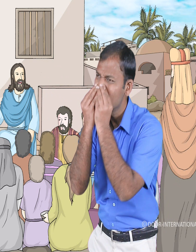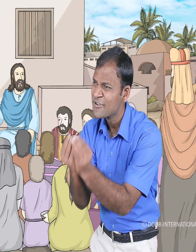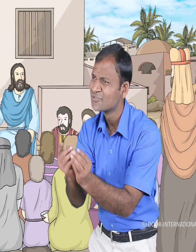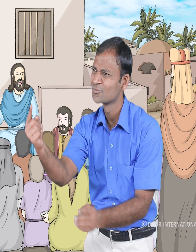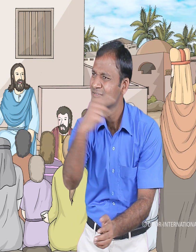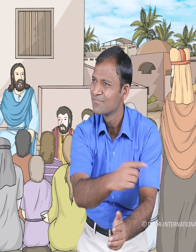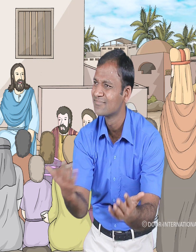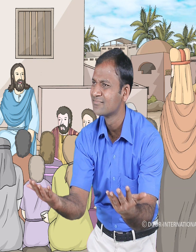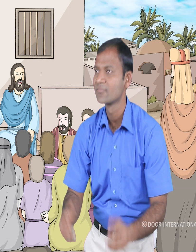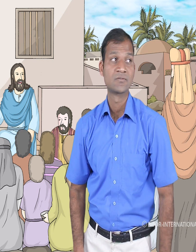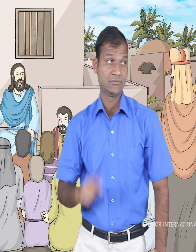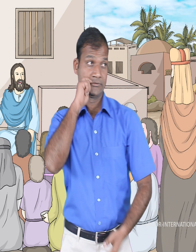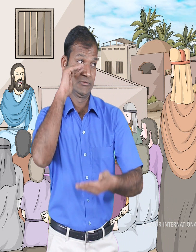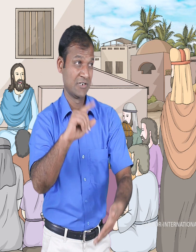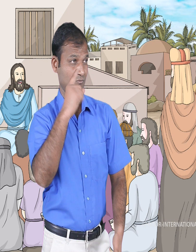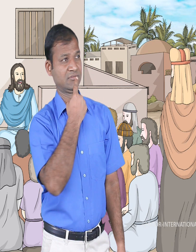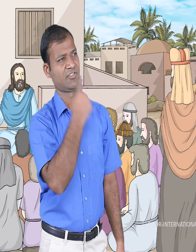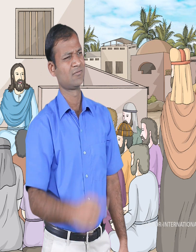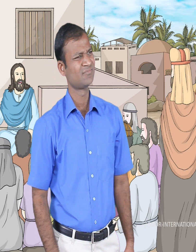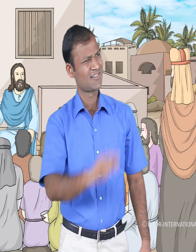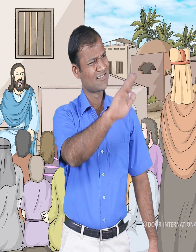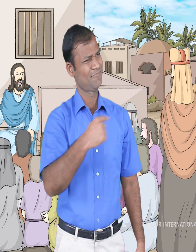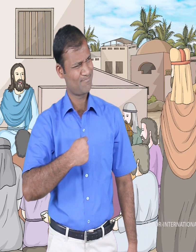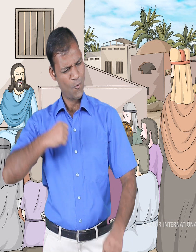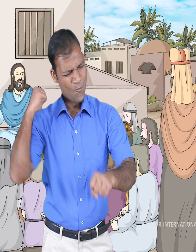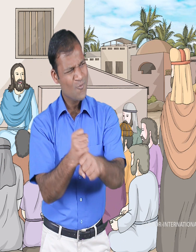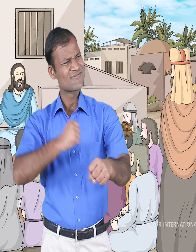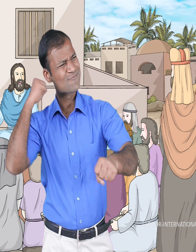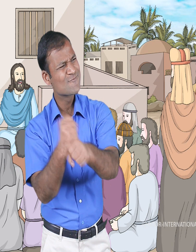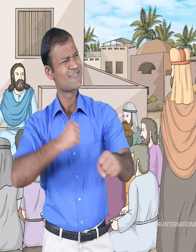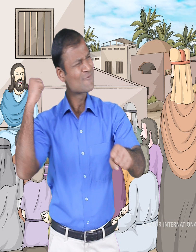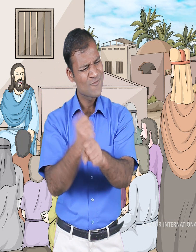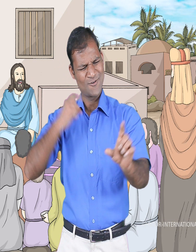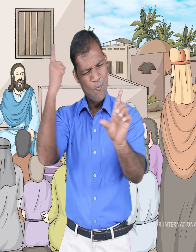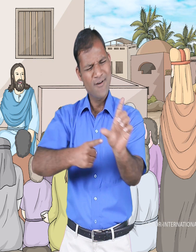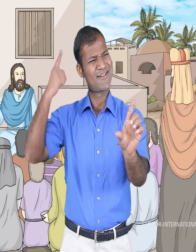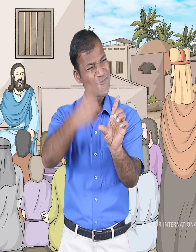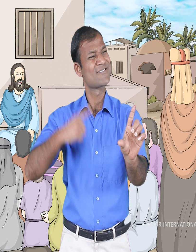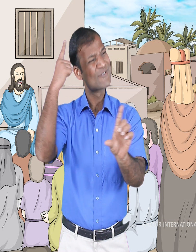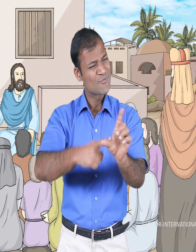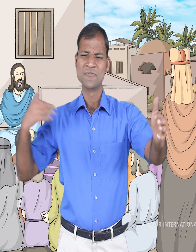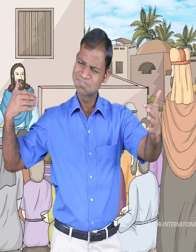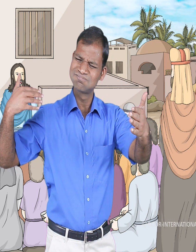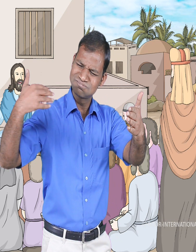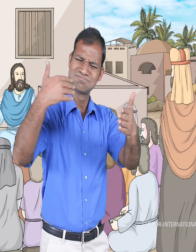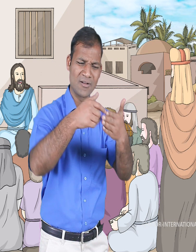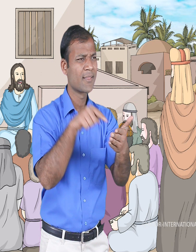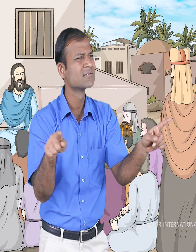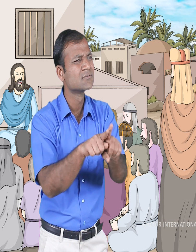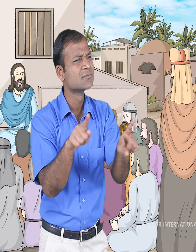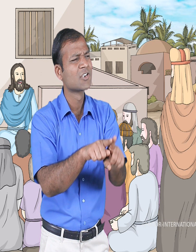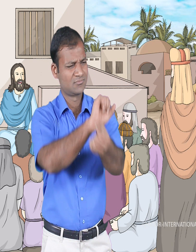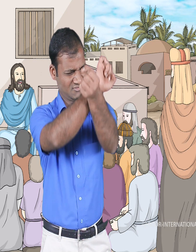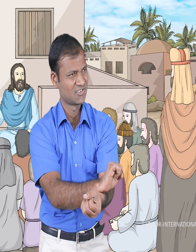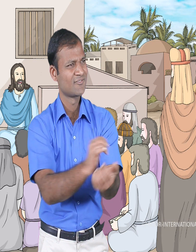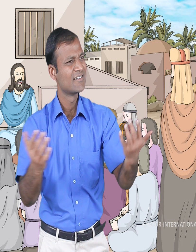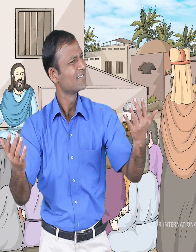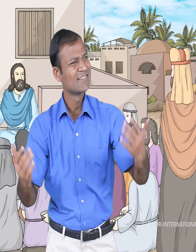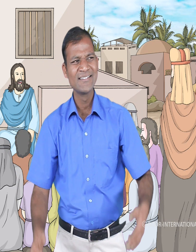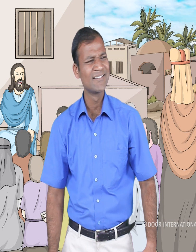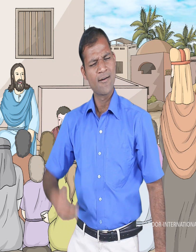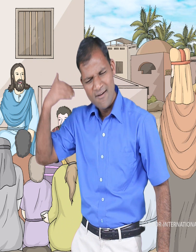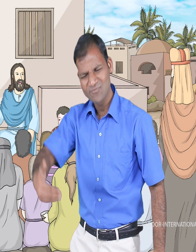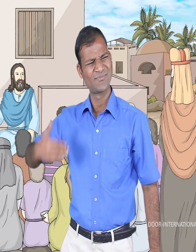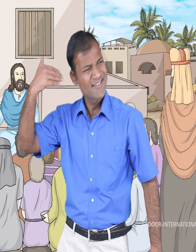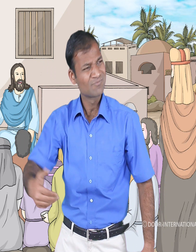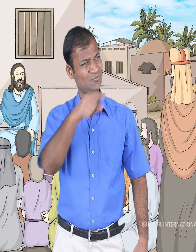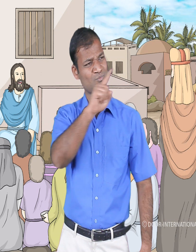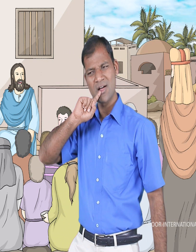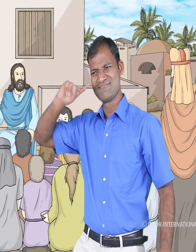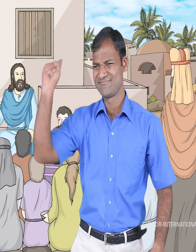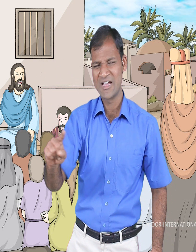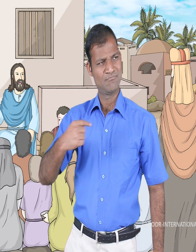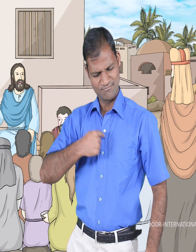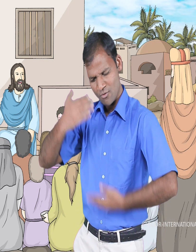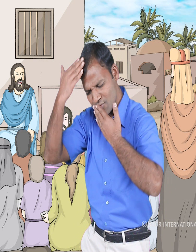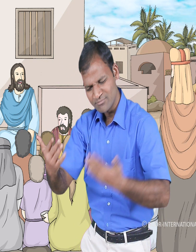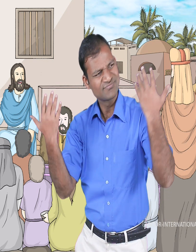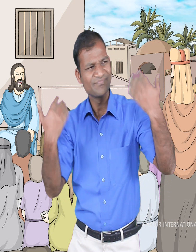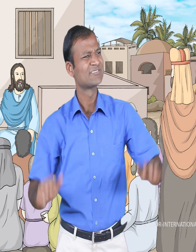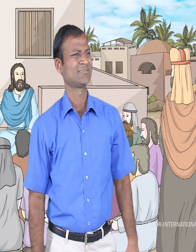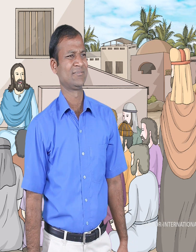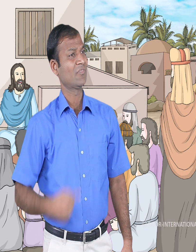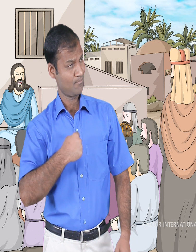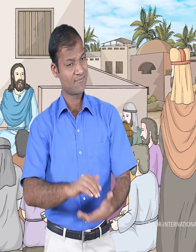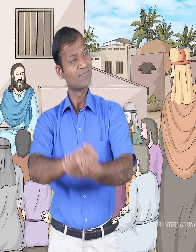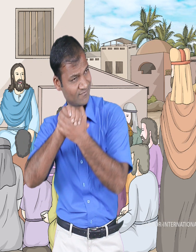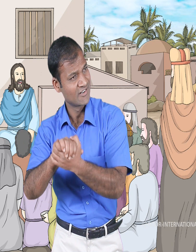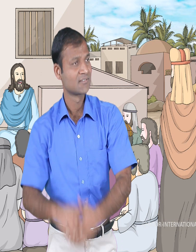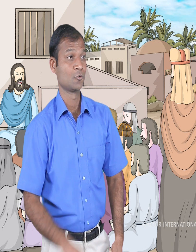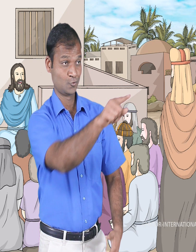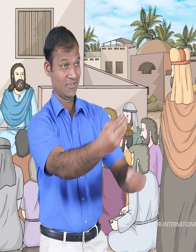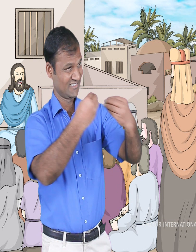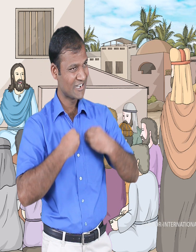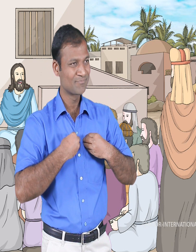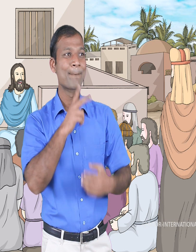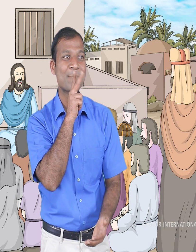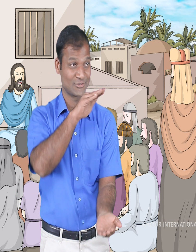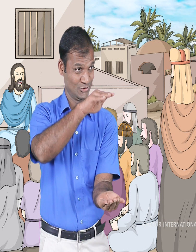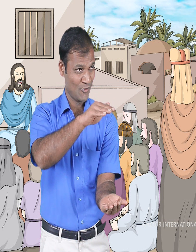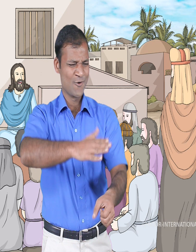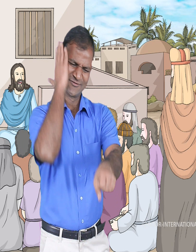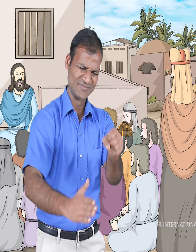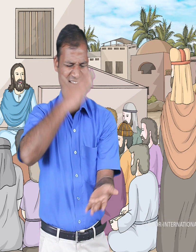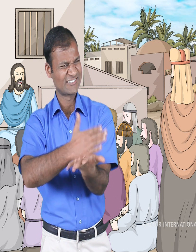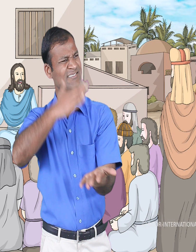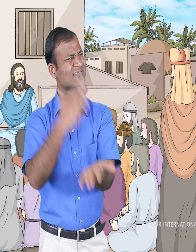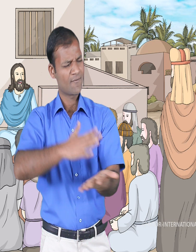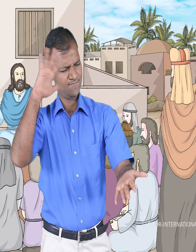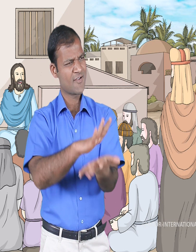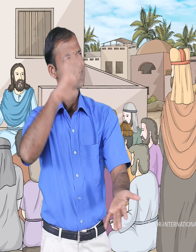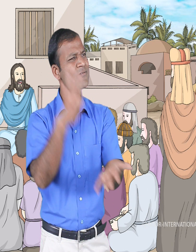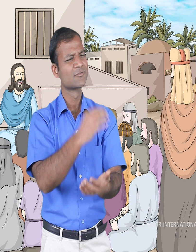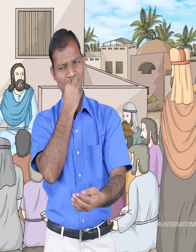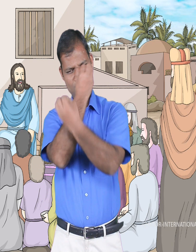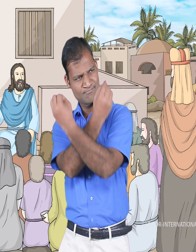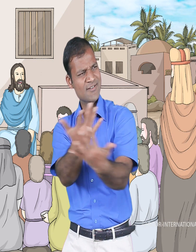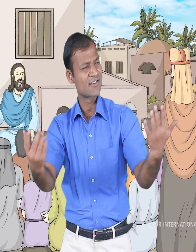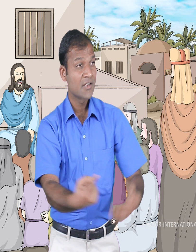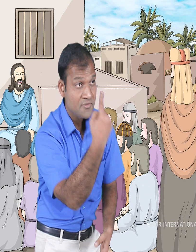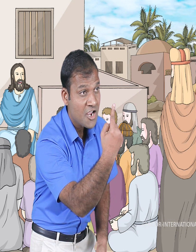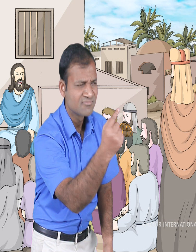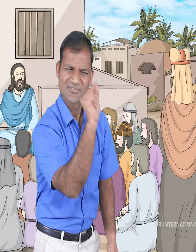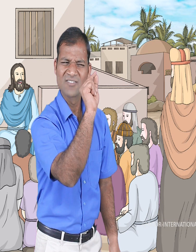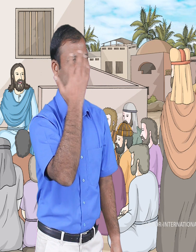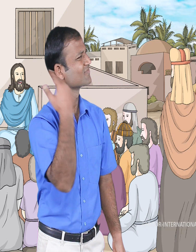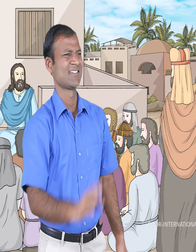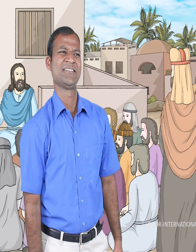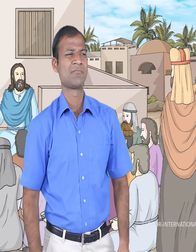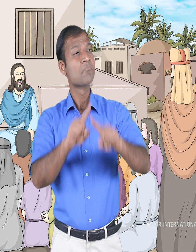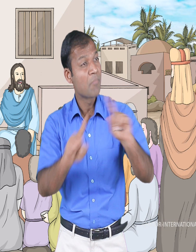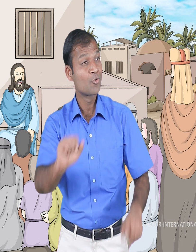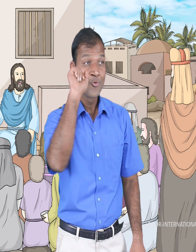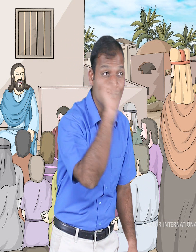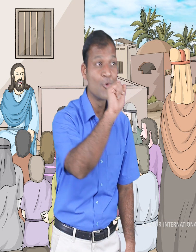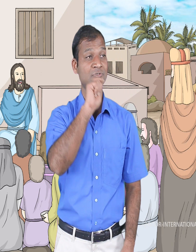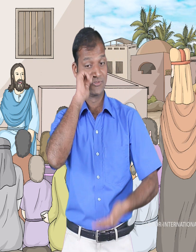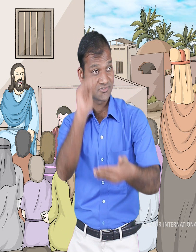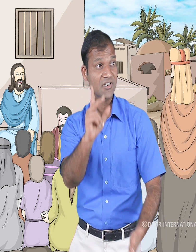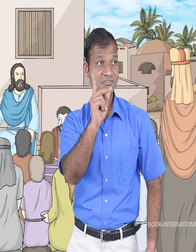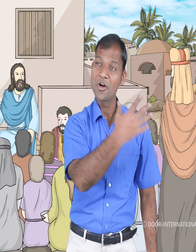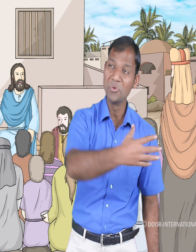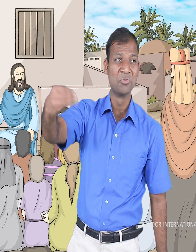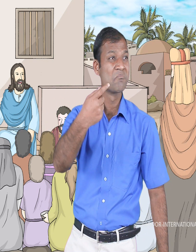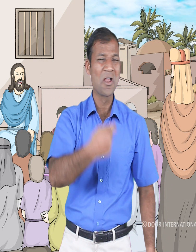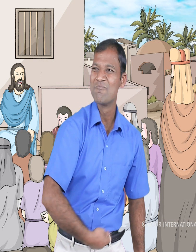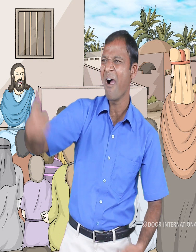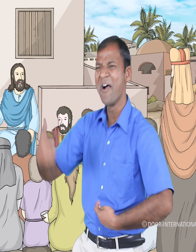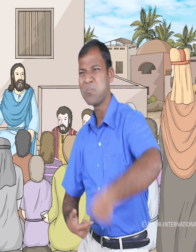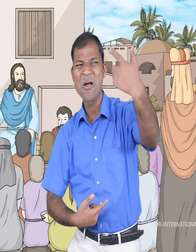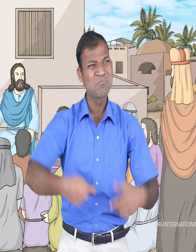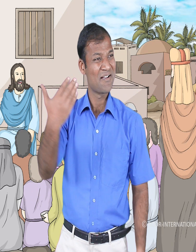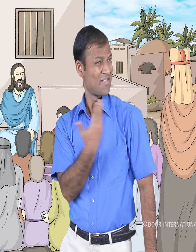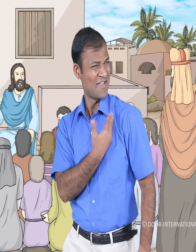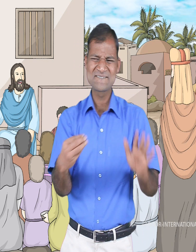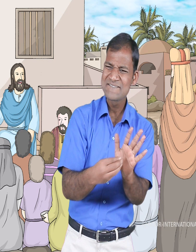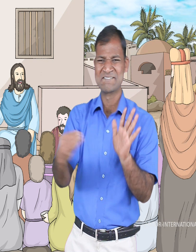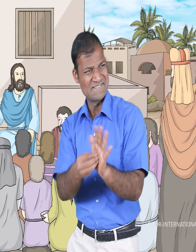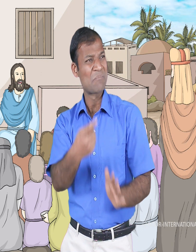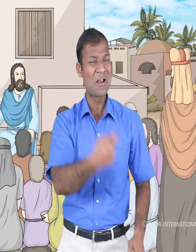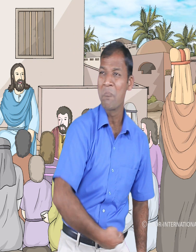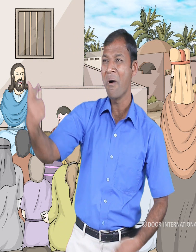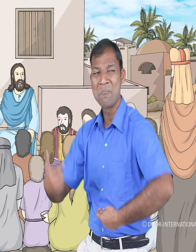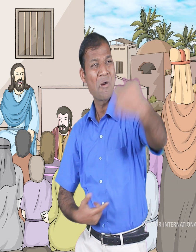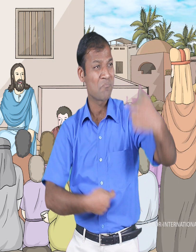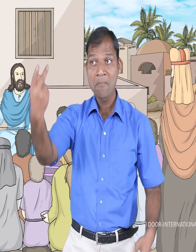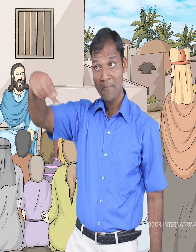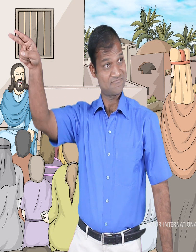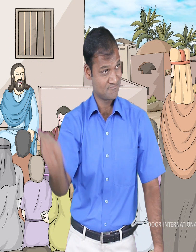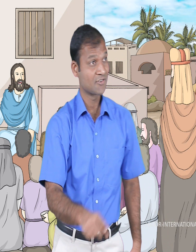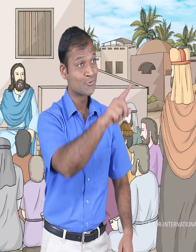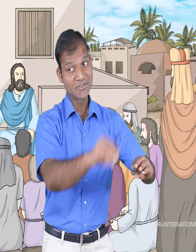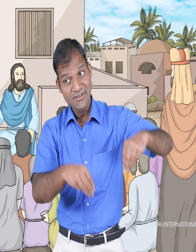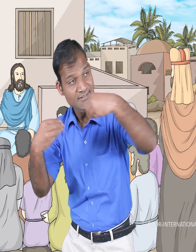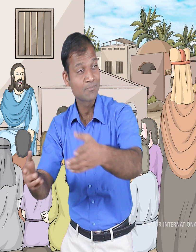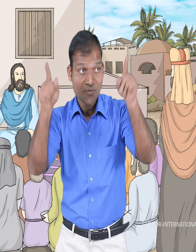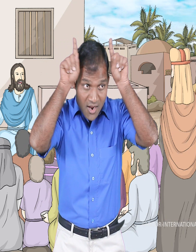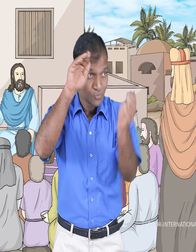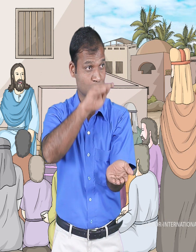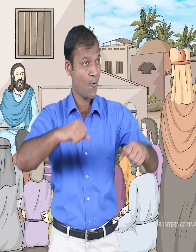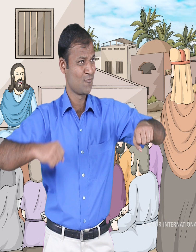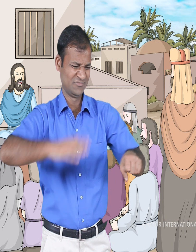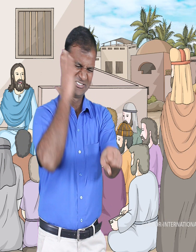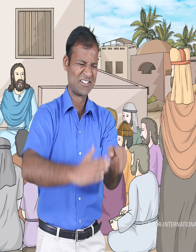But he answered his father, ‘Look, all these years I have served you and never disobeyed a commandment of yours. Yet you never gave me even a young goat so I could celebrate with my friends.